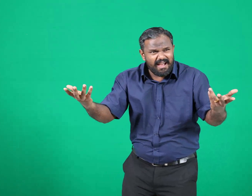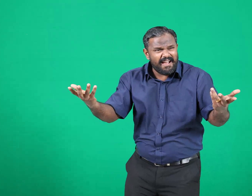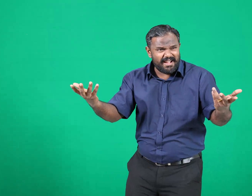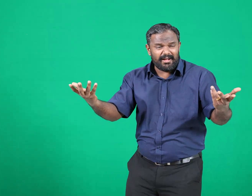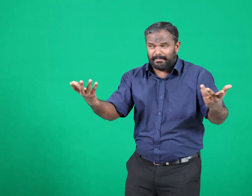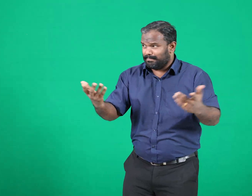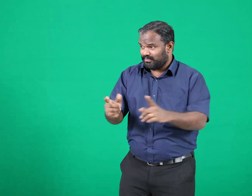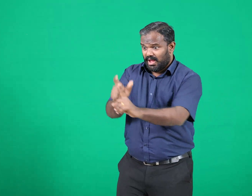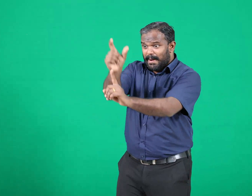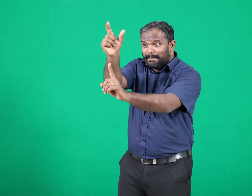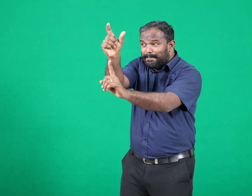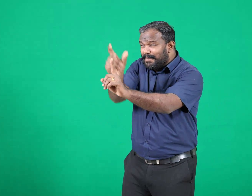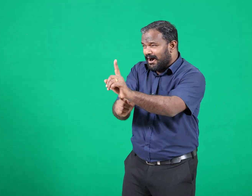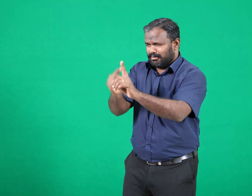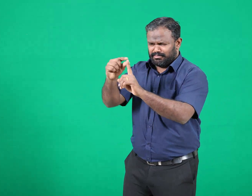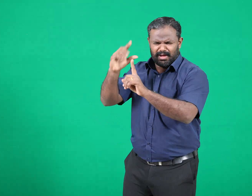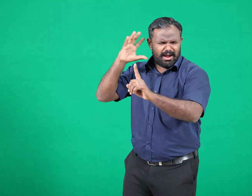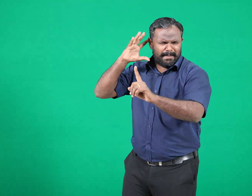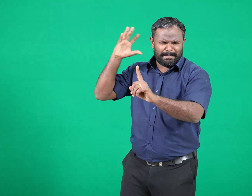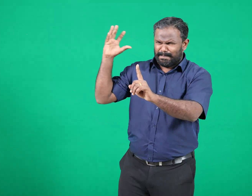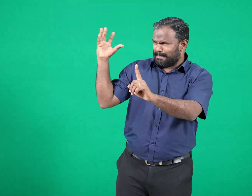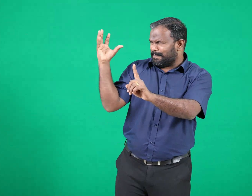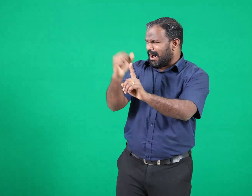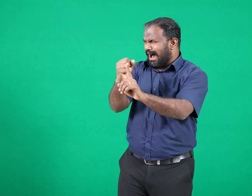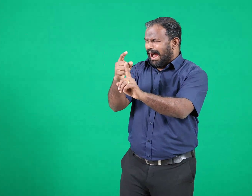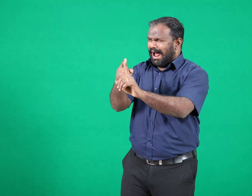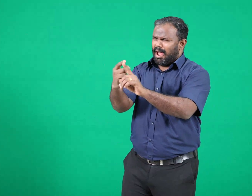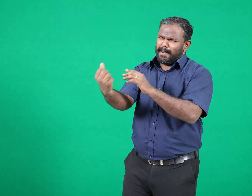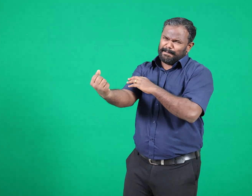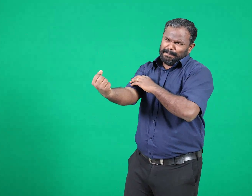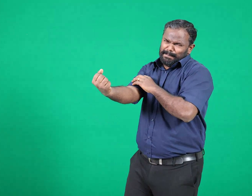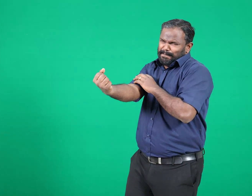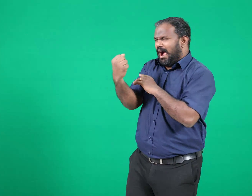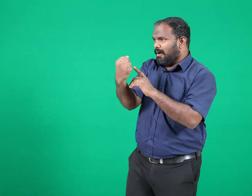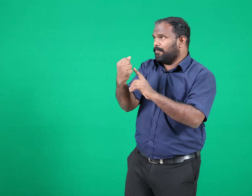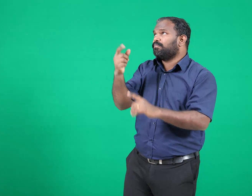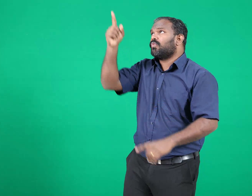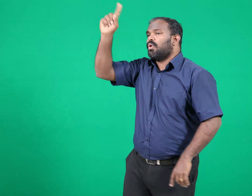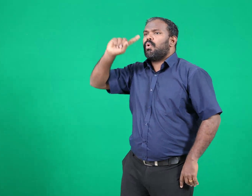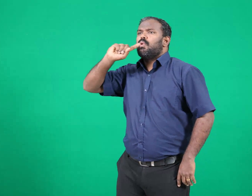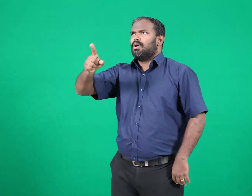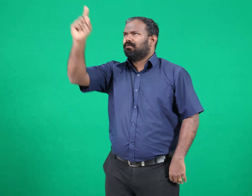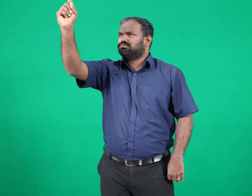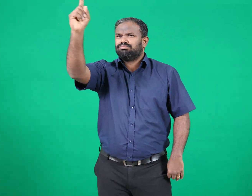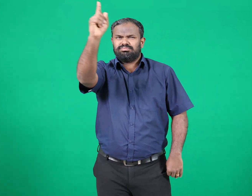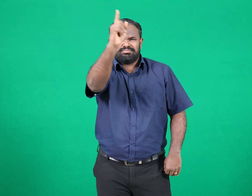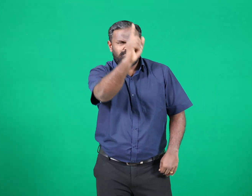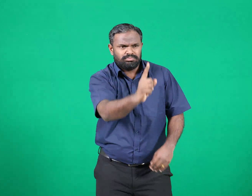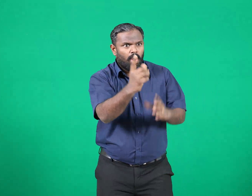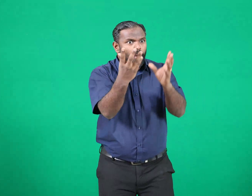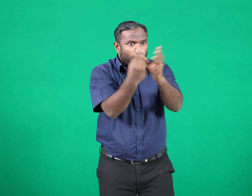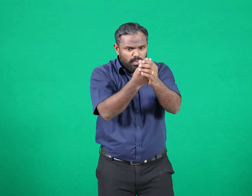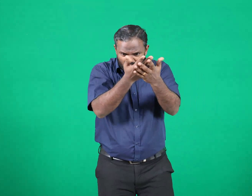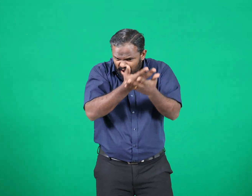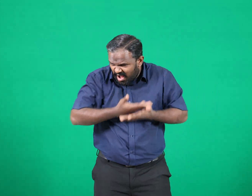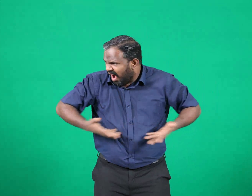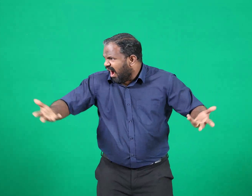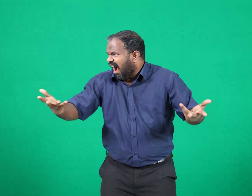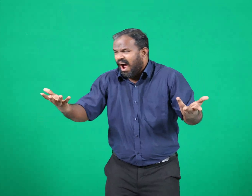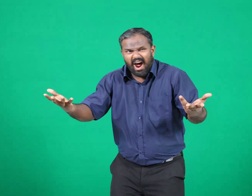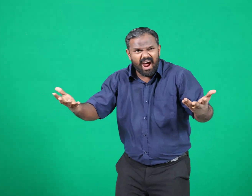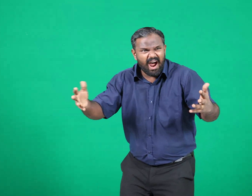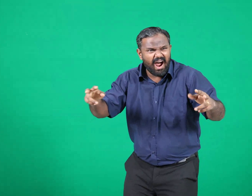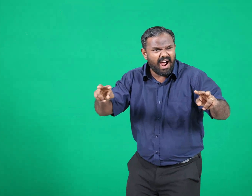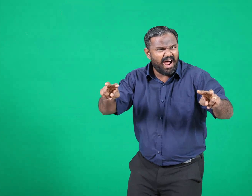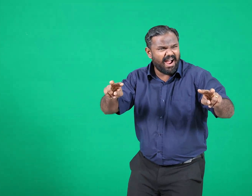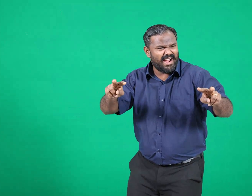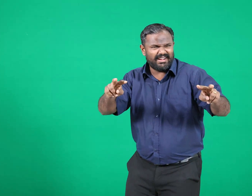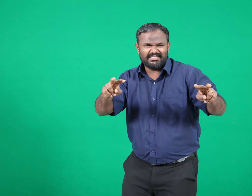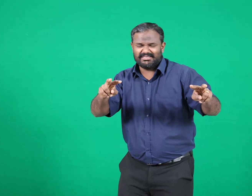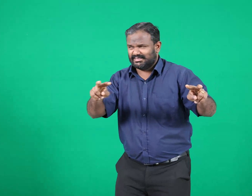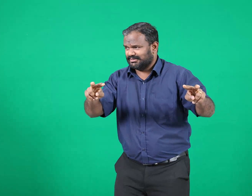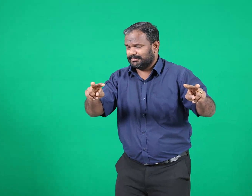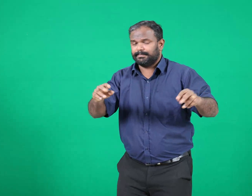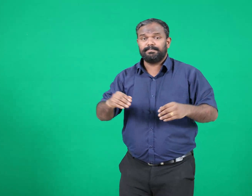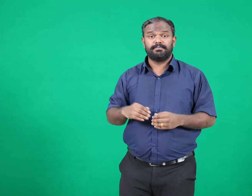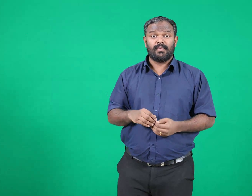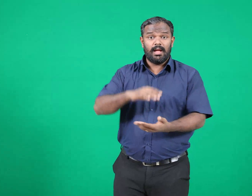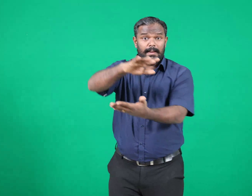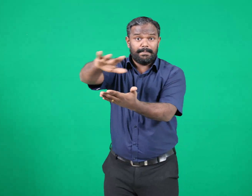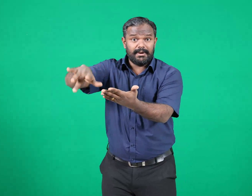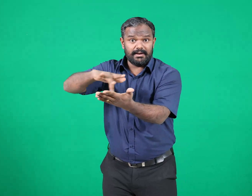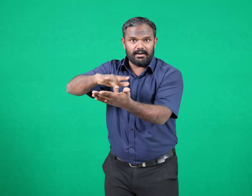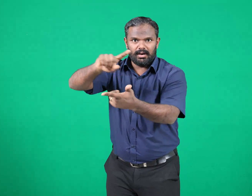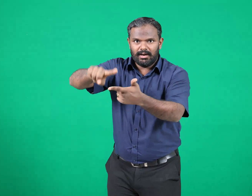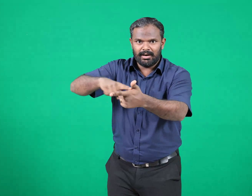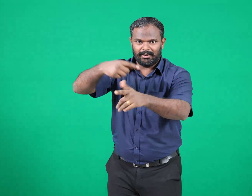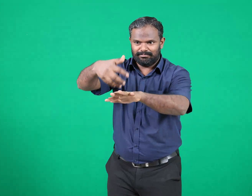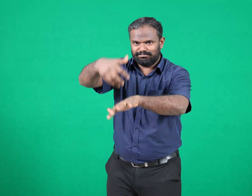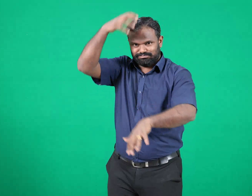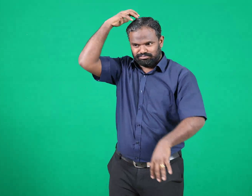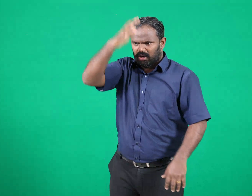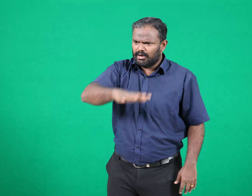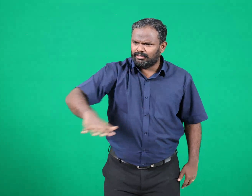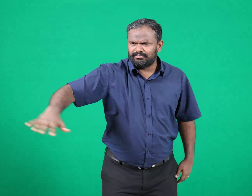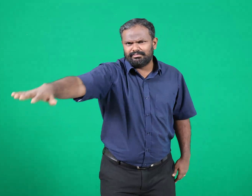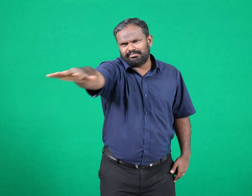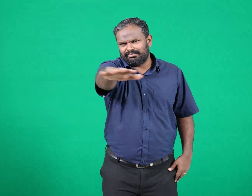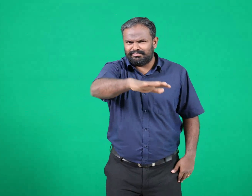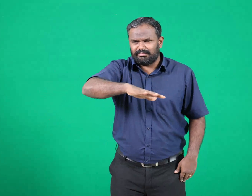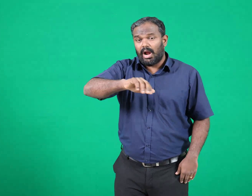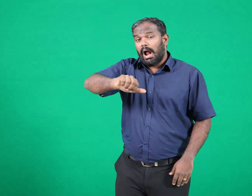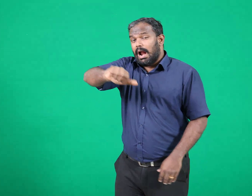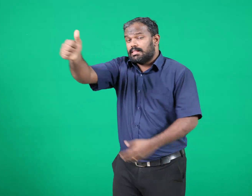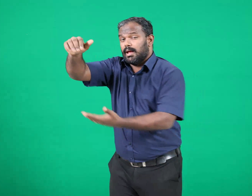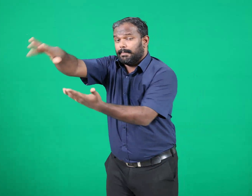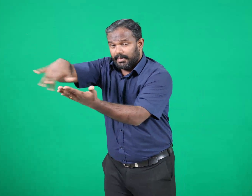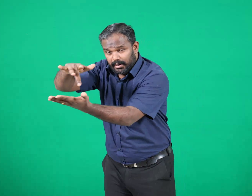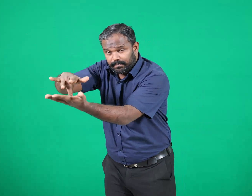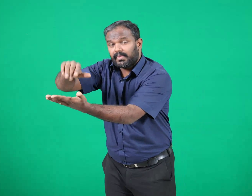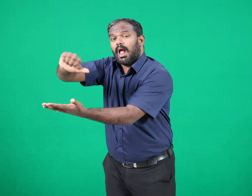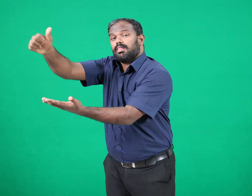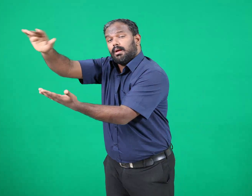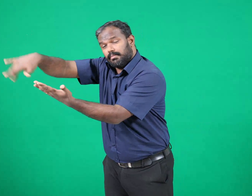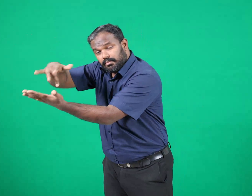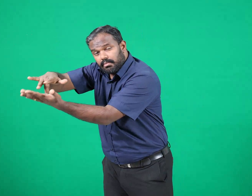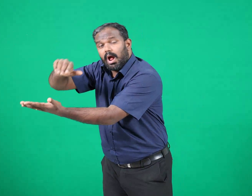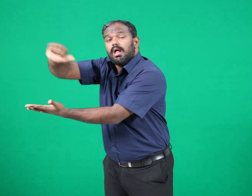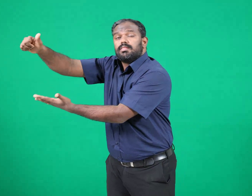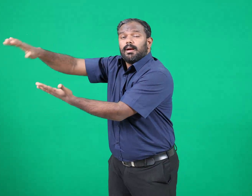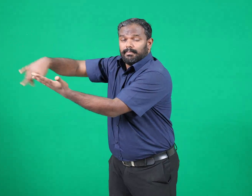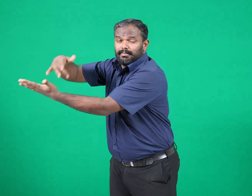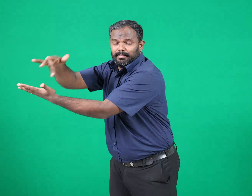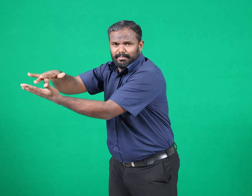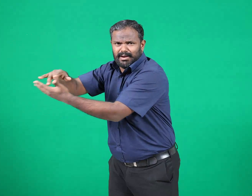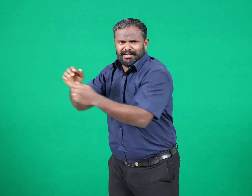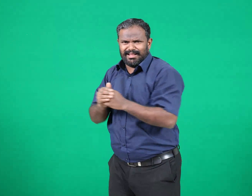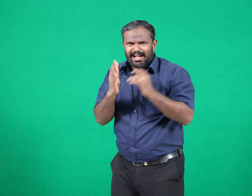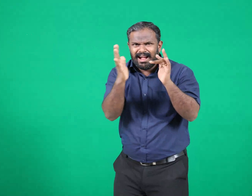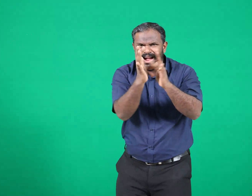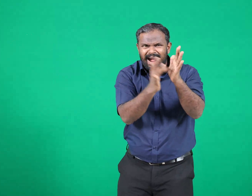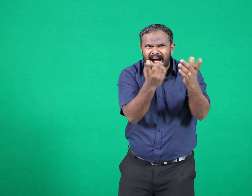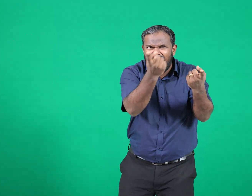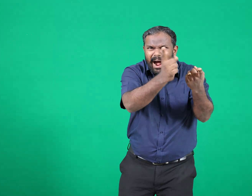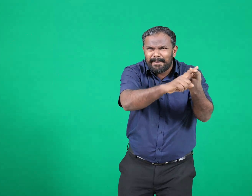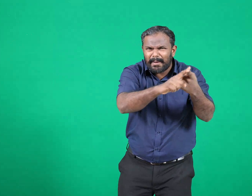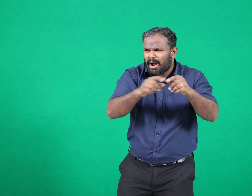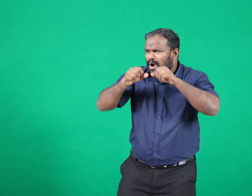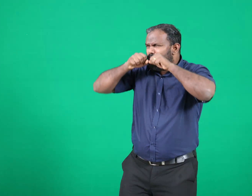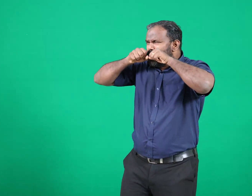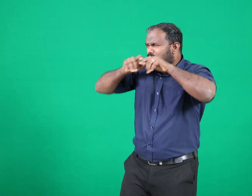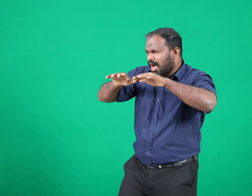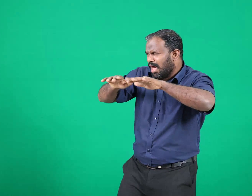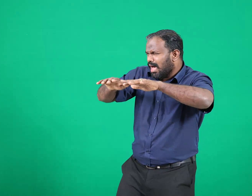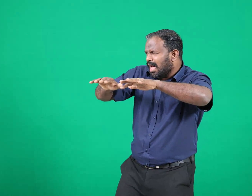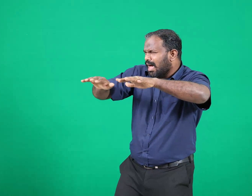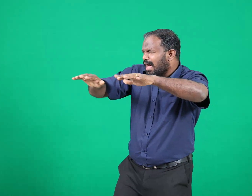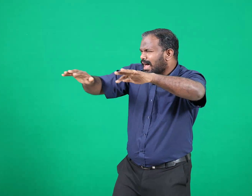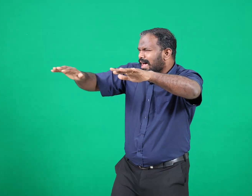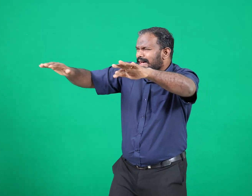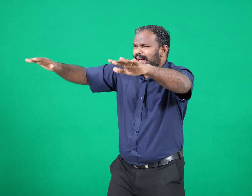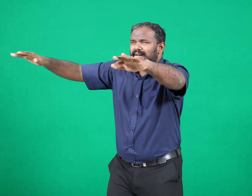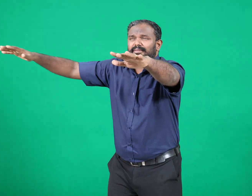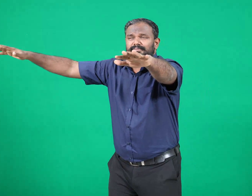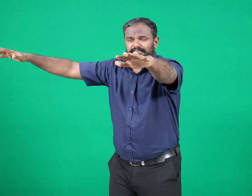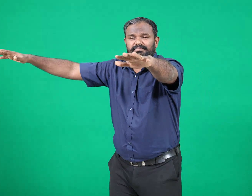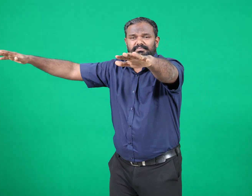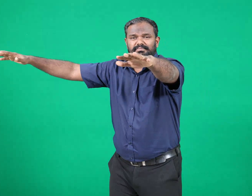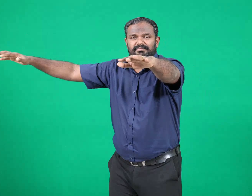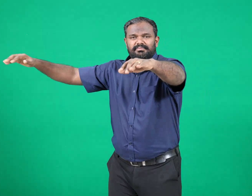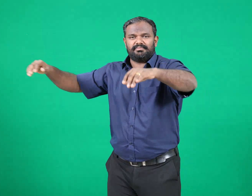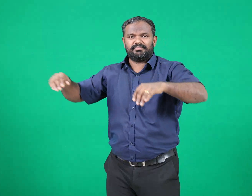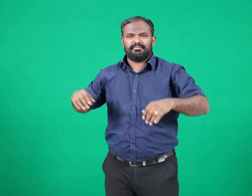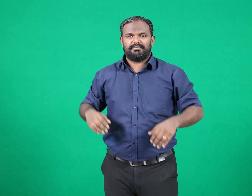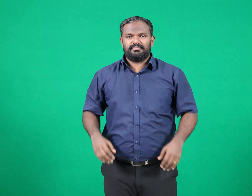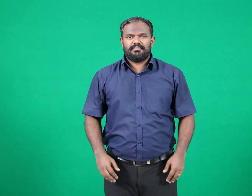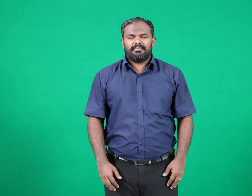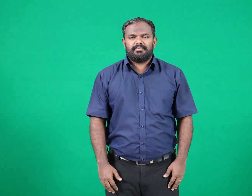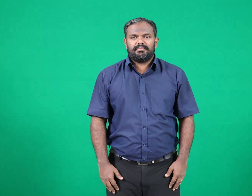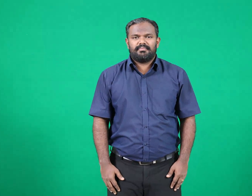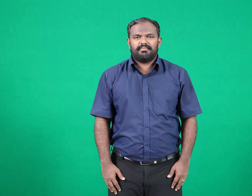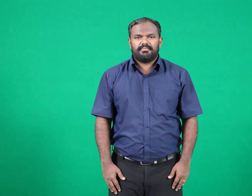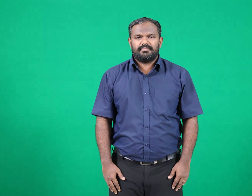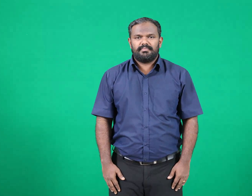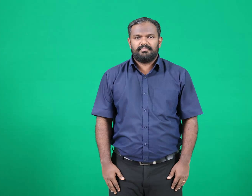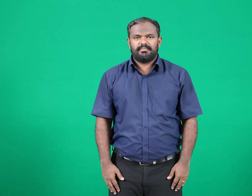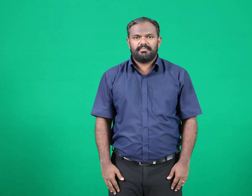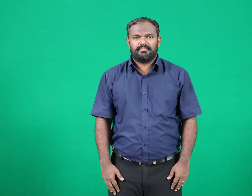" God has visited His people!" And the news about Jesus spread throughout Judea and all the surrounding region.